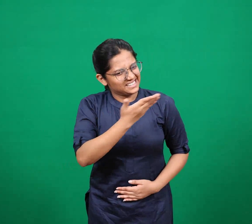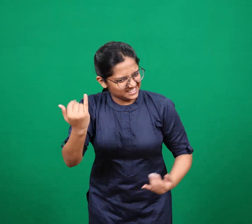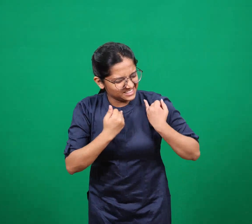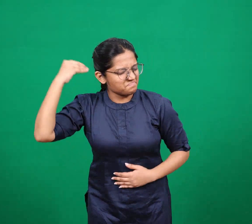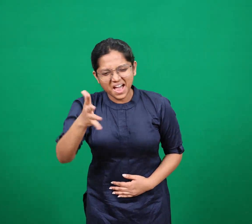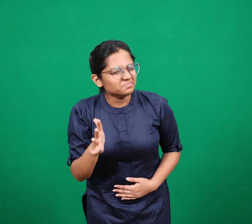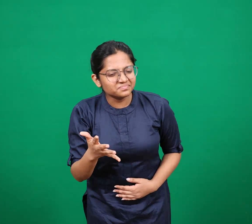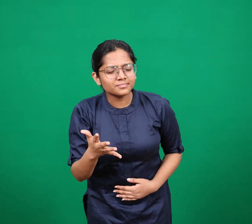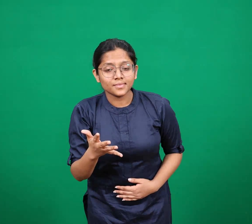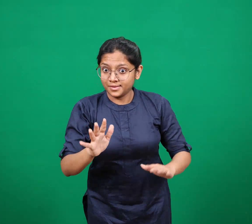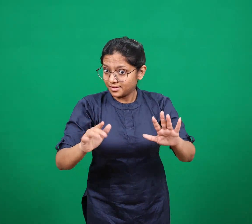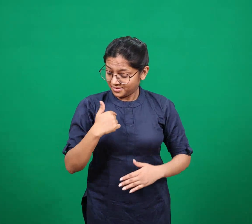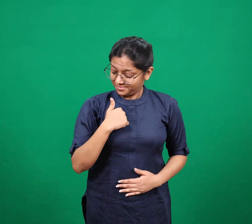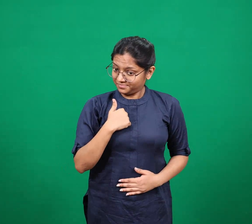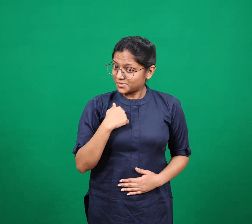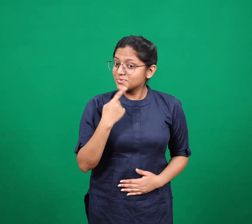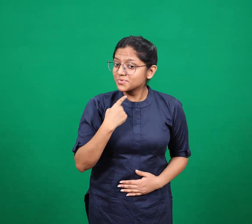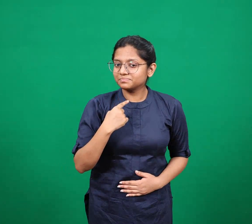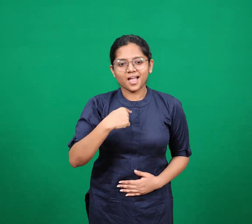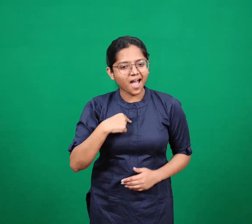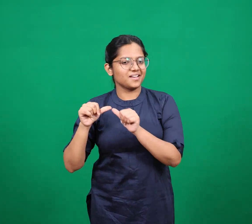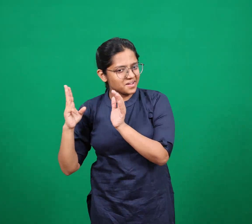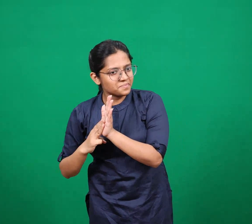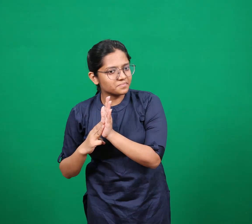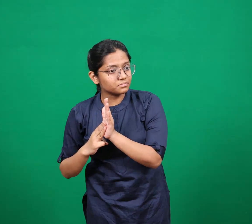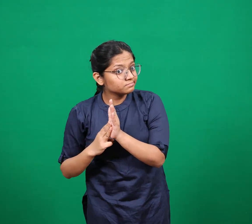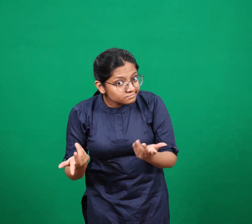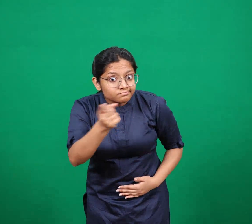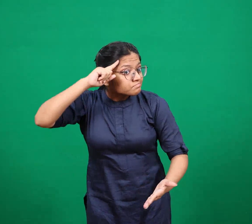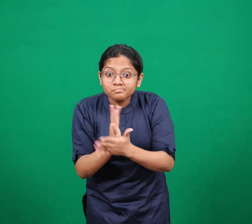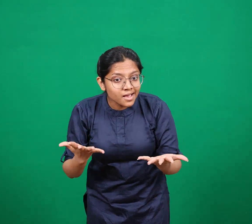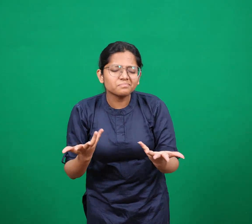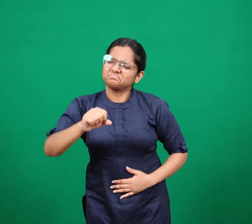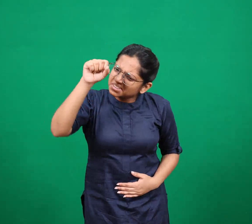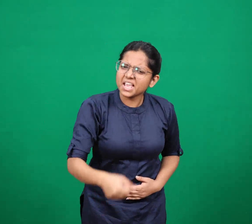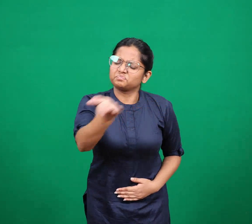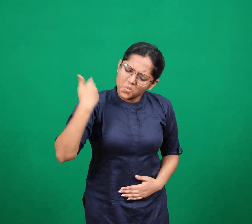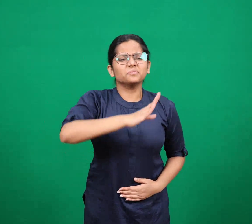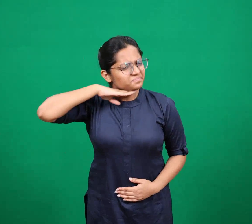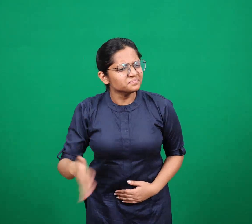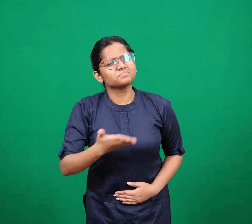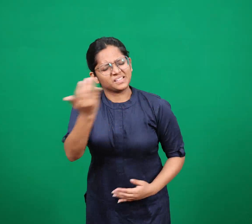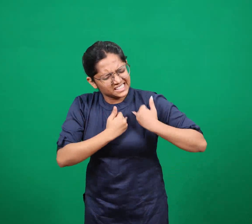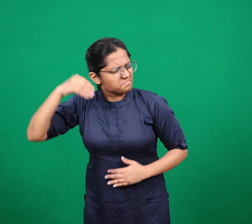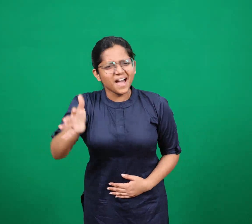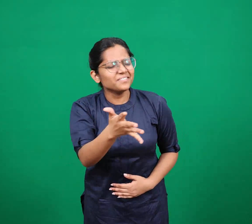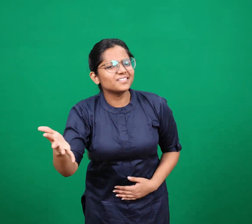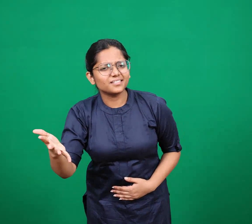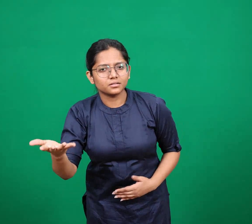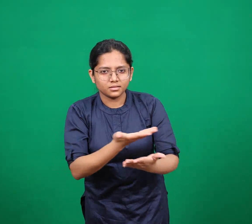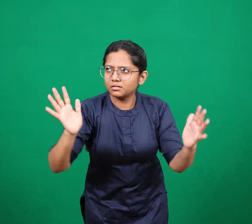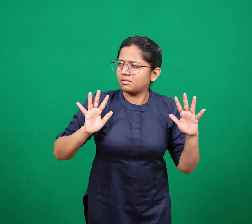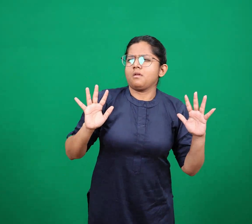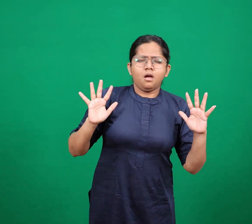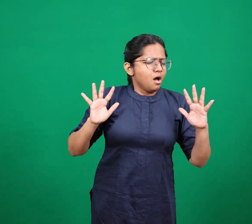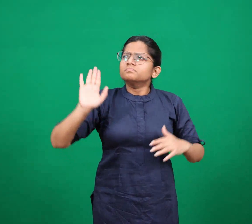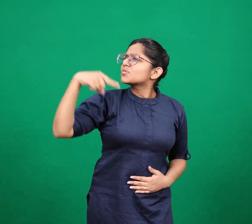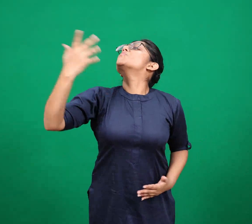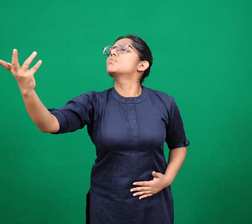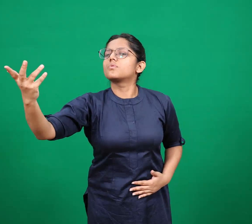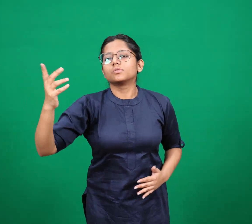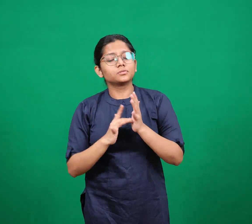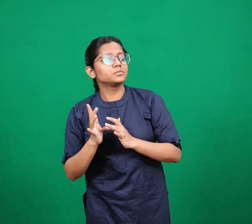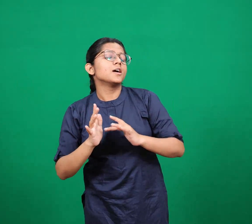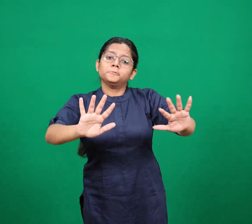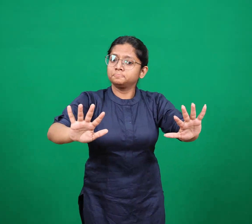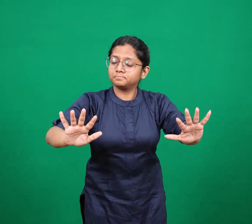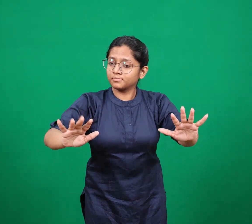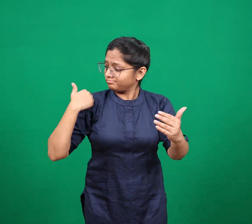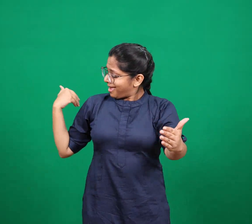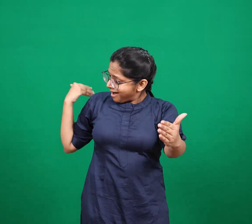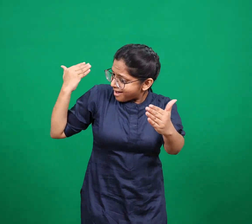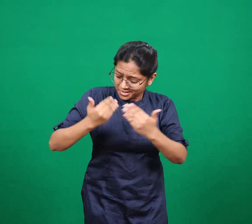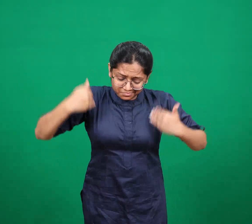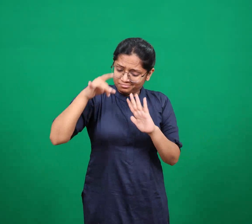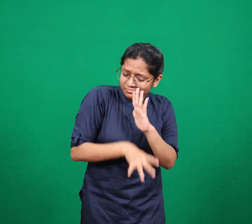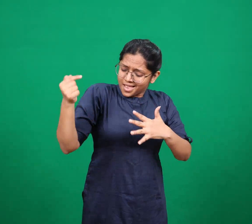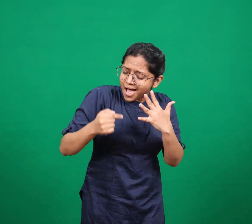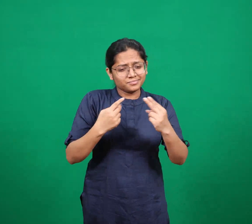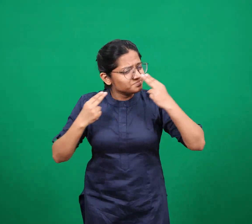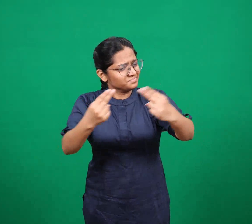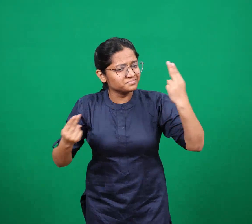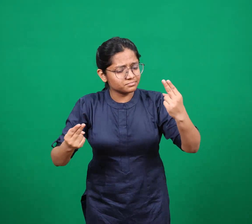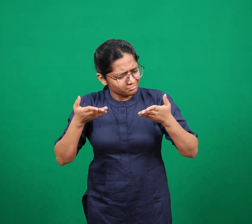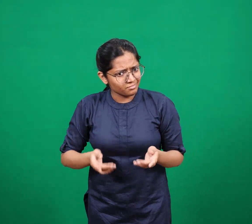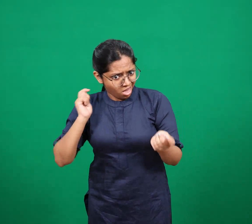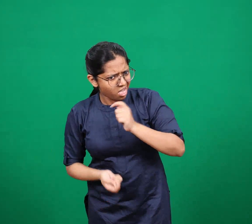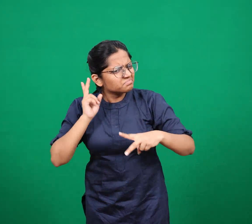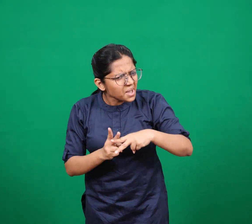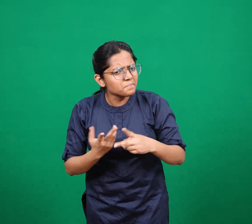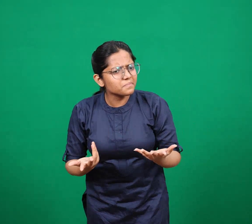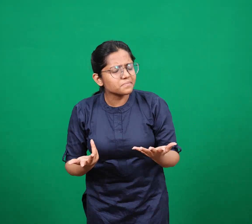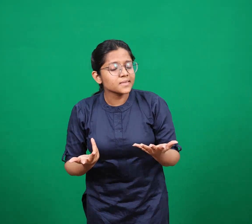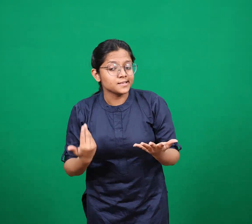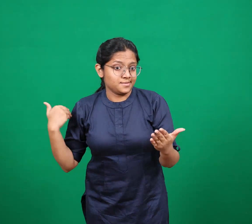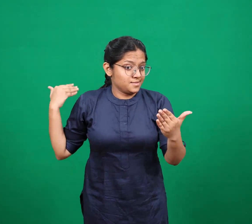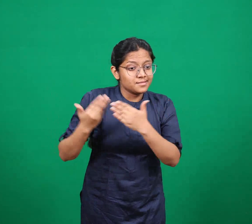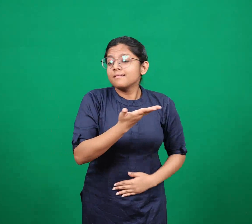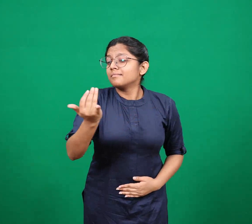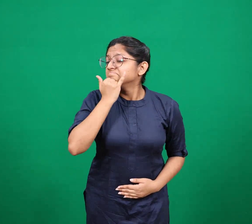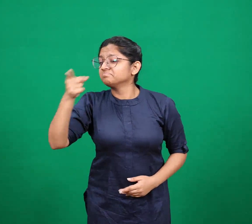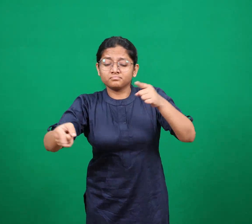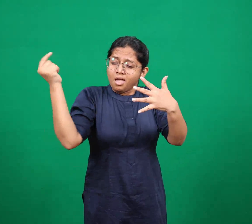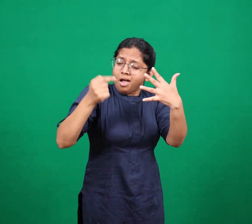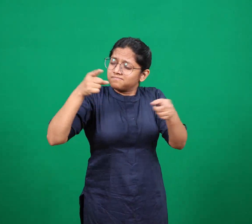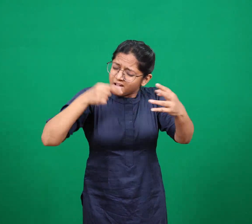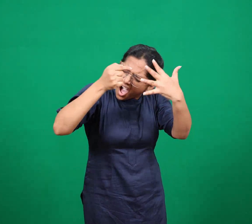For unless you believe that I am He, you will die in your sins." "Who are You?" they asked. "Just what I have been telling you from the beginning," Jesus replied.